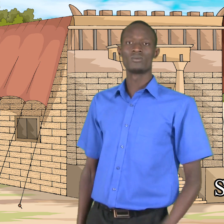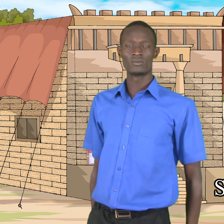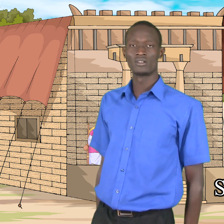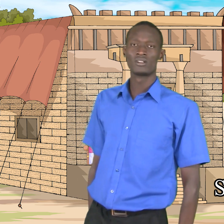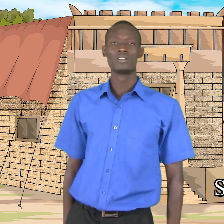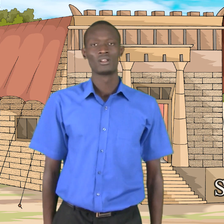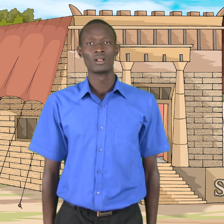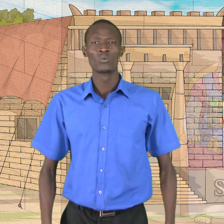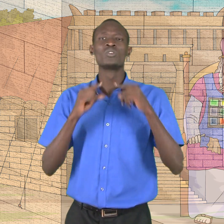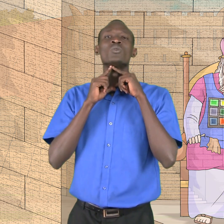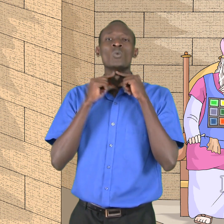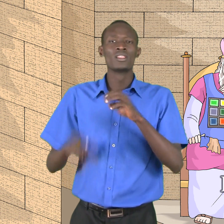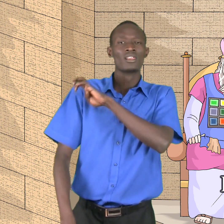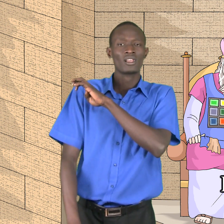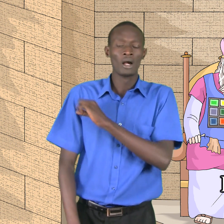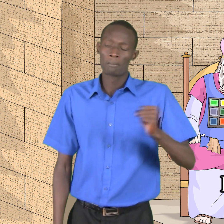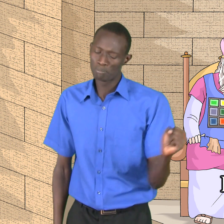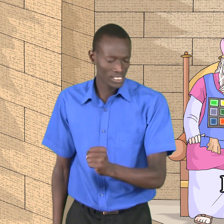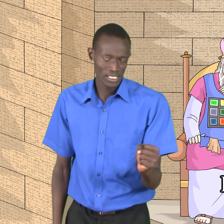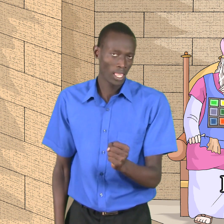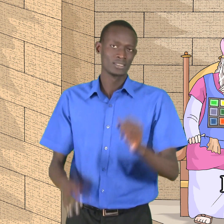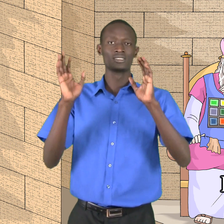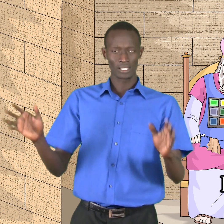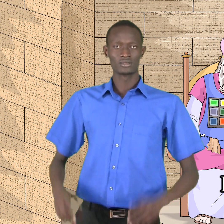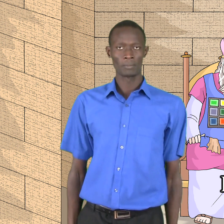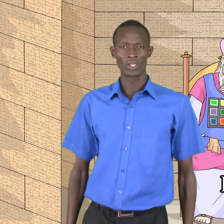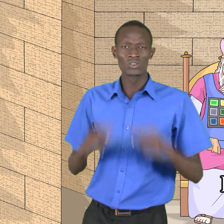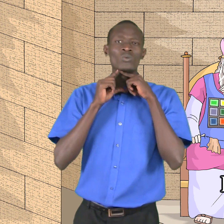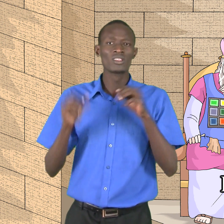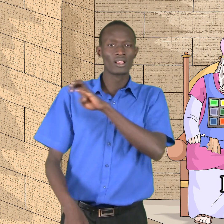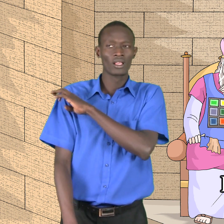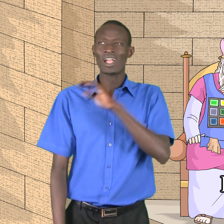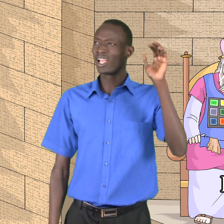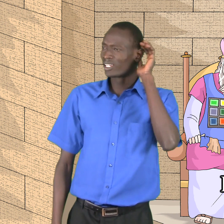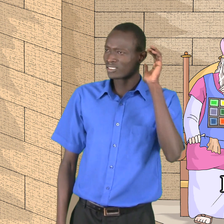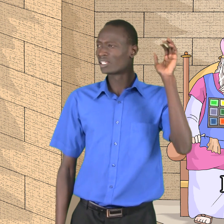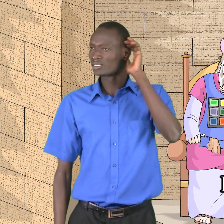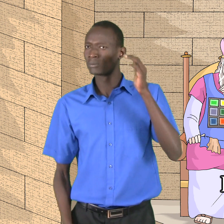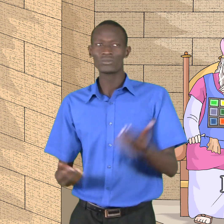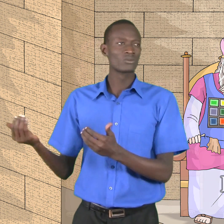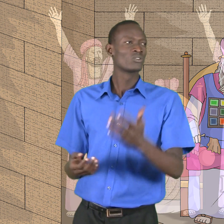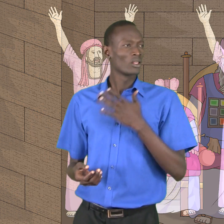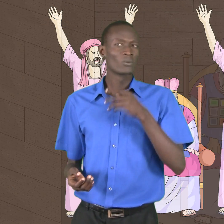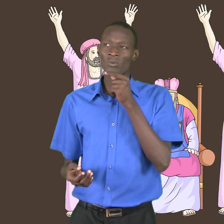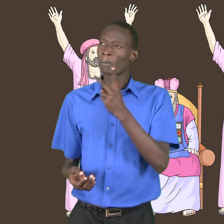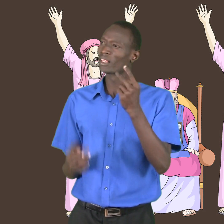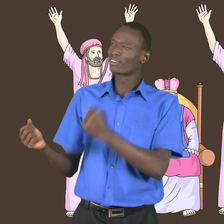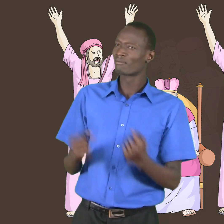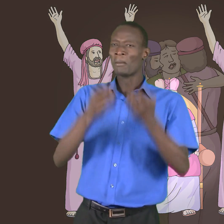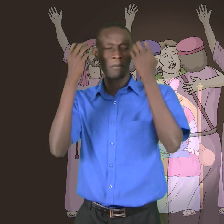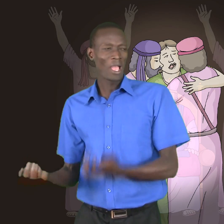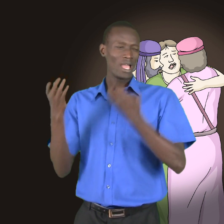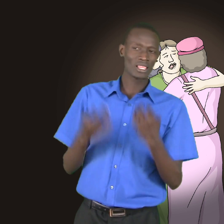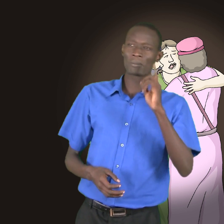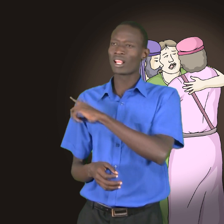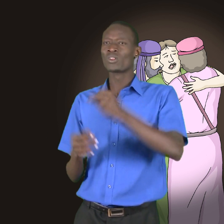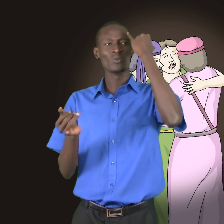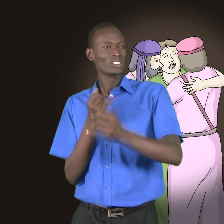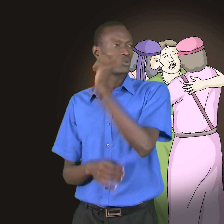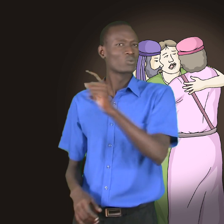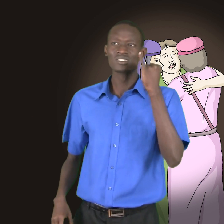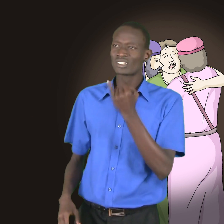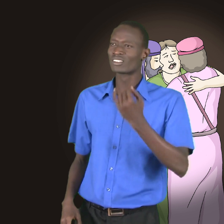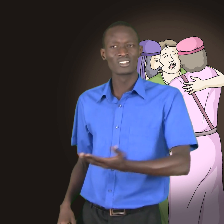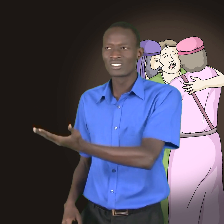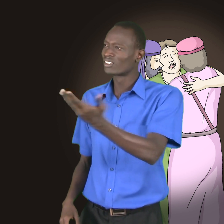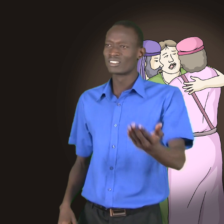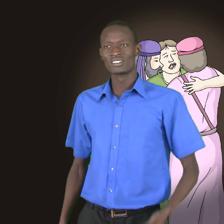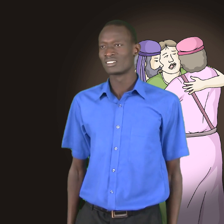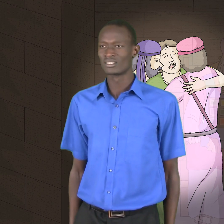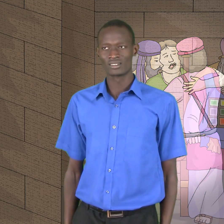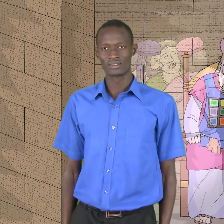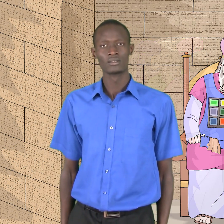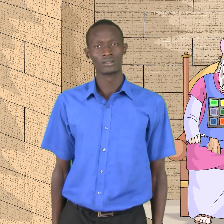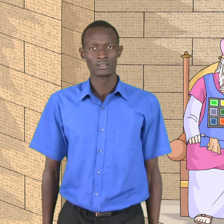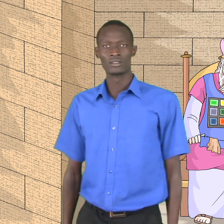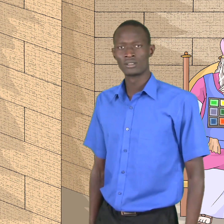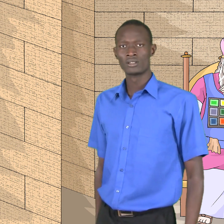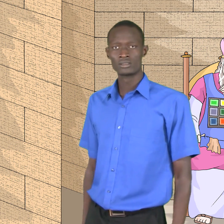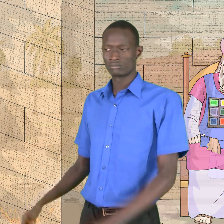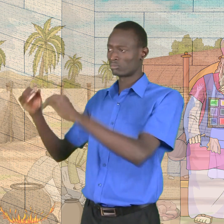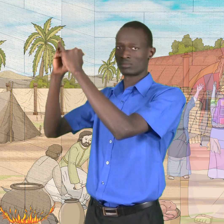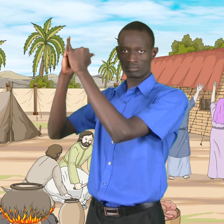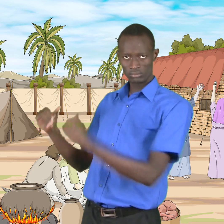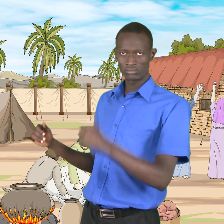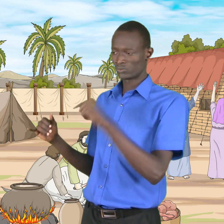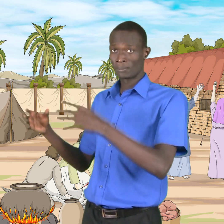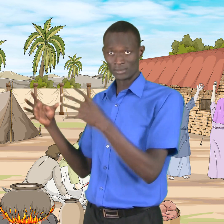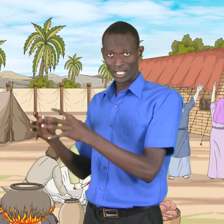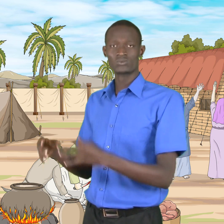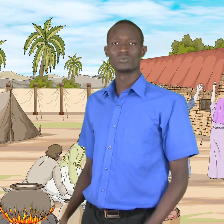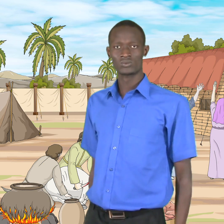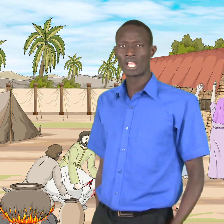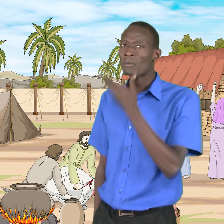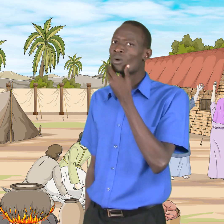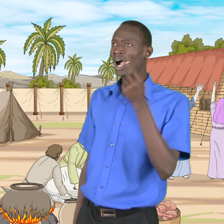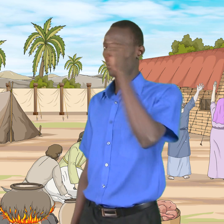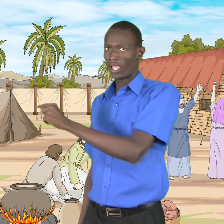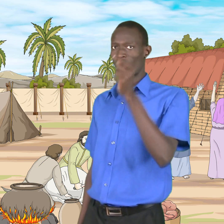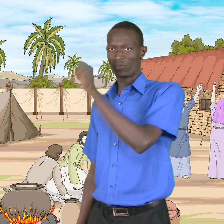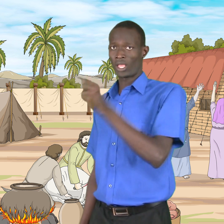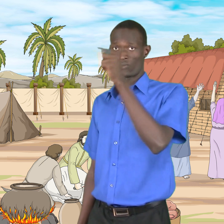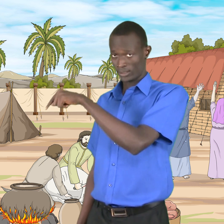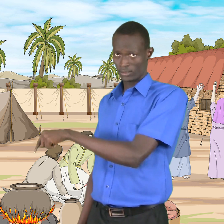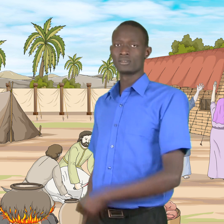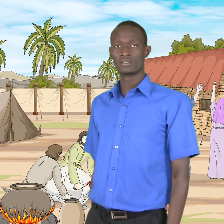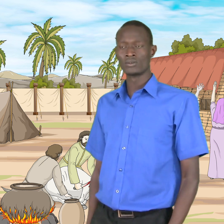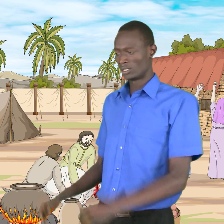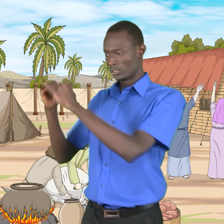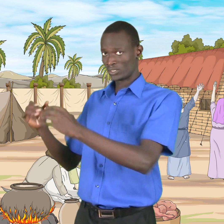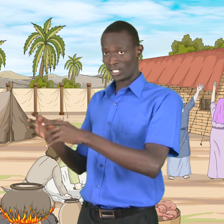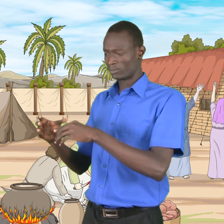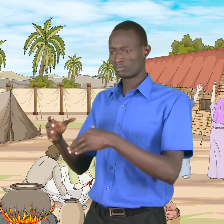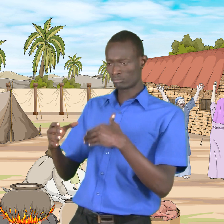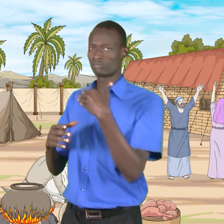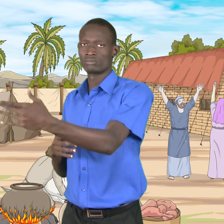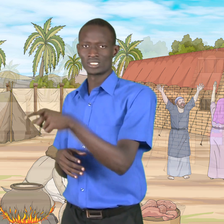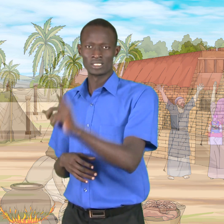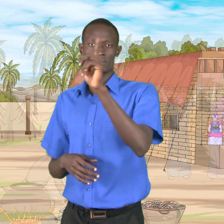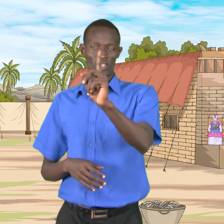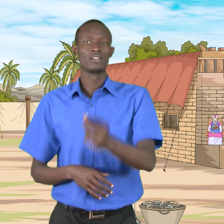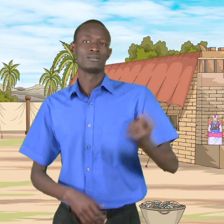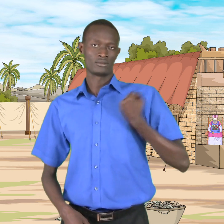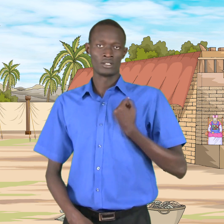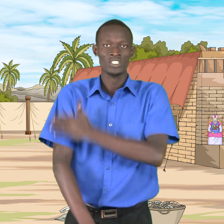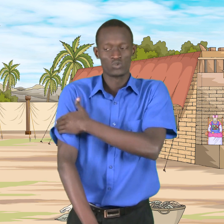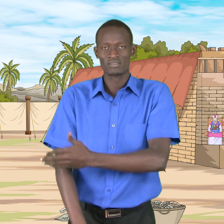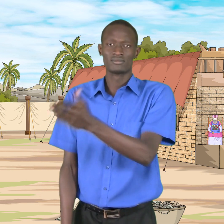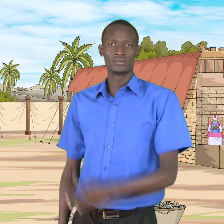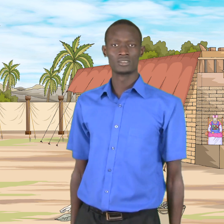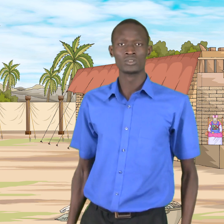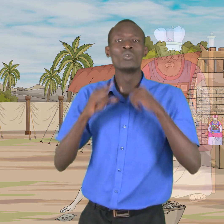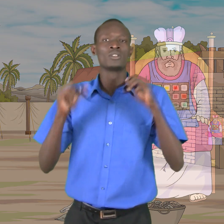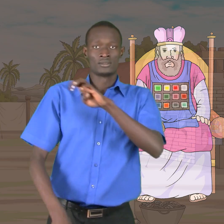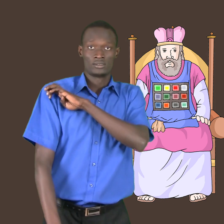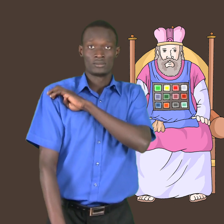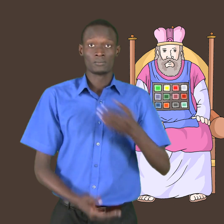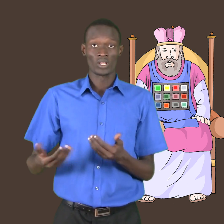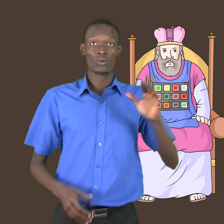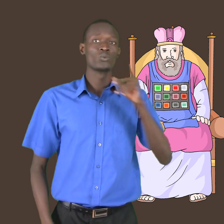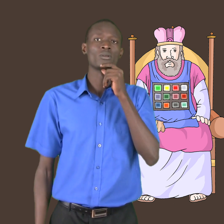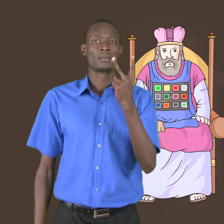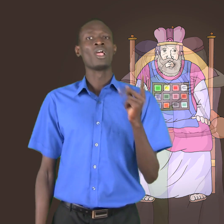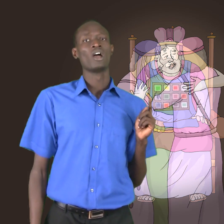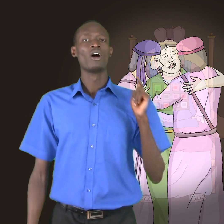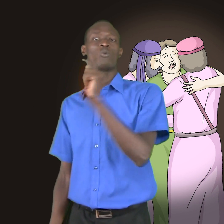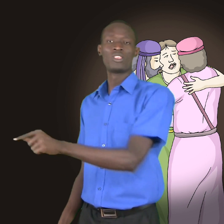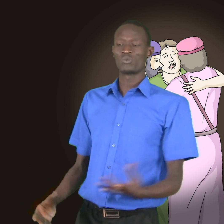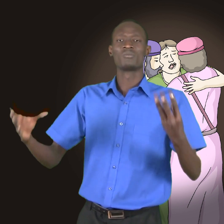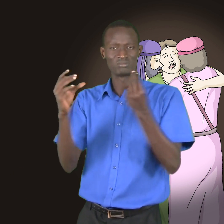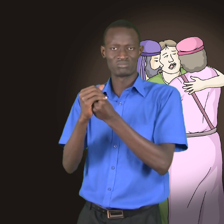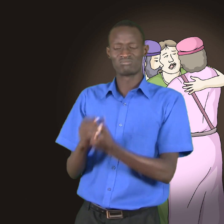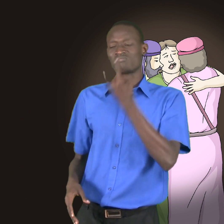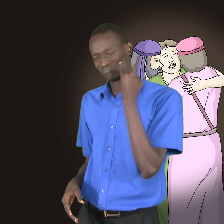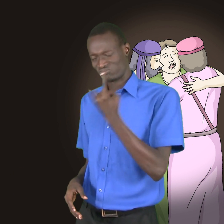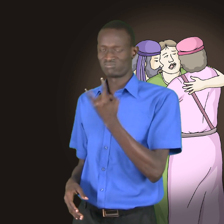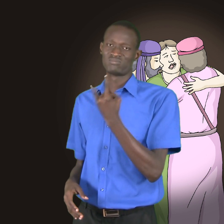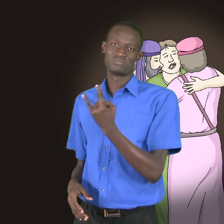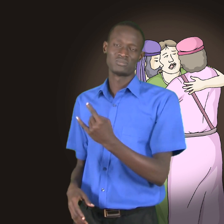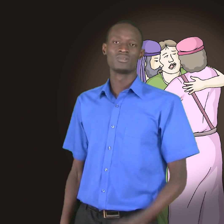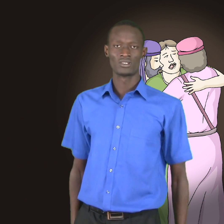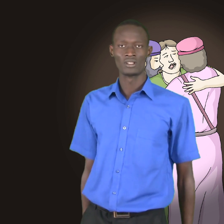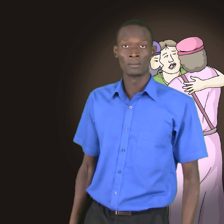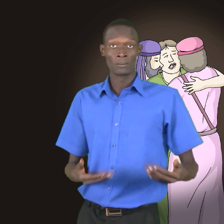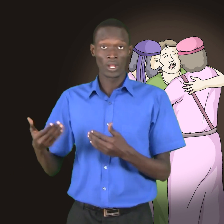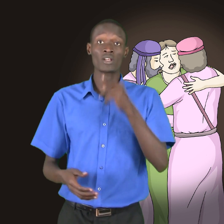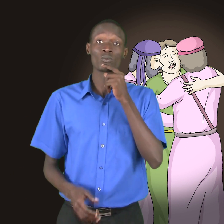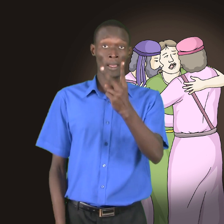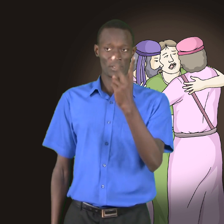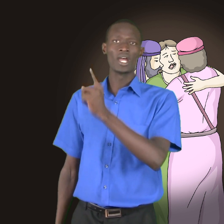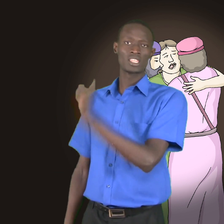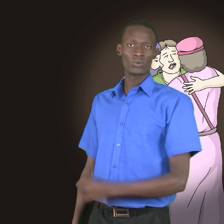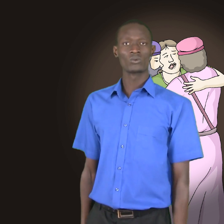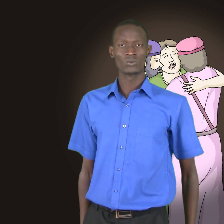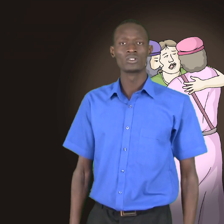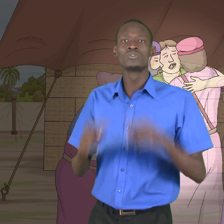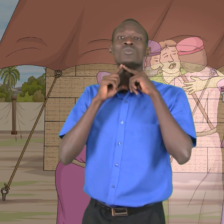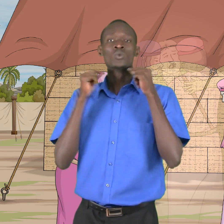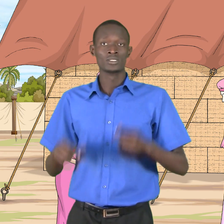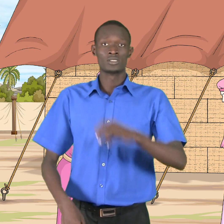Now Eli was very old, and he heard about everything his sons were doing to all Israel and how they were sleeping with the women who served at the entrance to the Tent of Meeting.